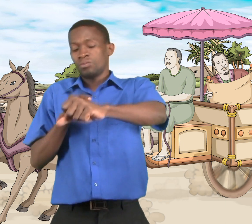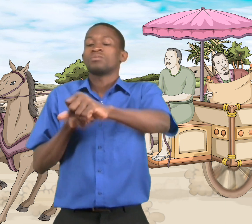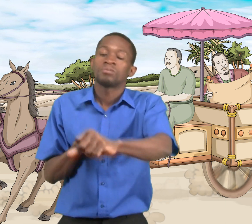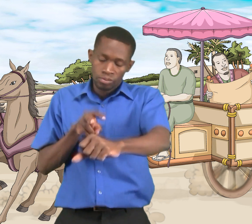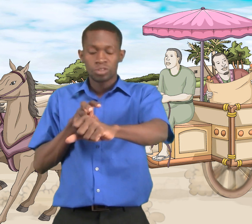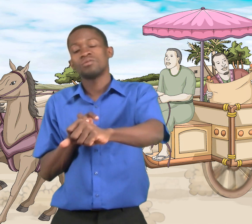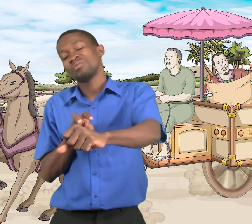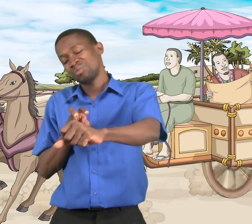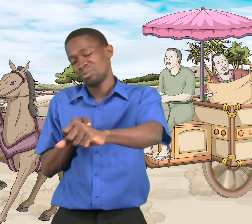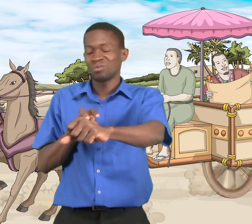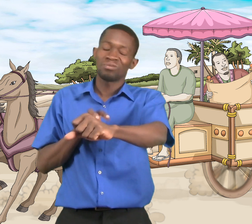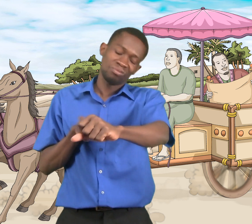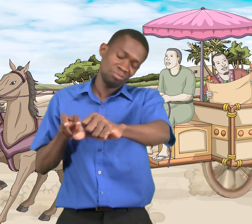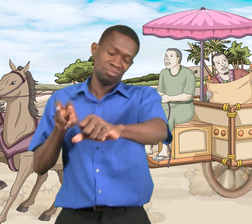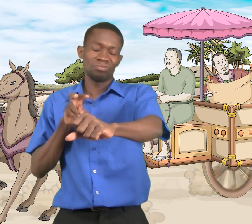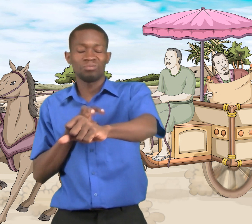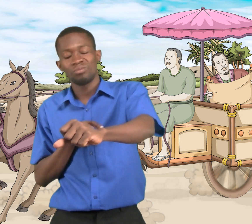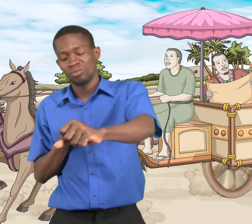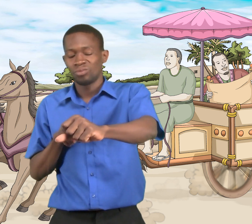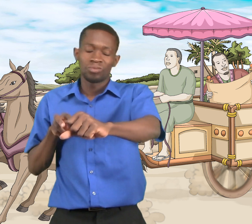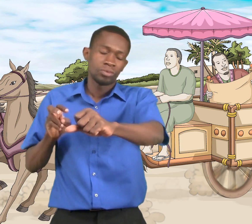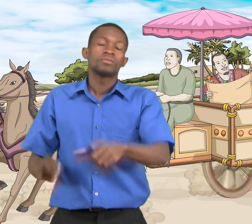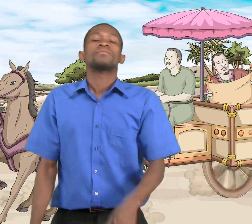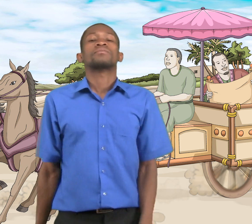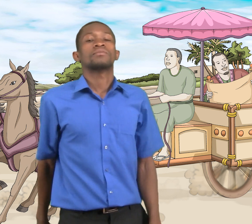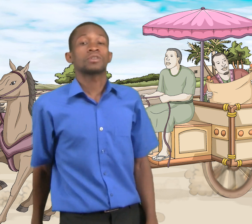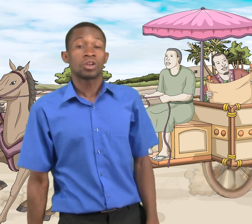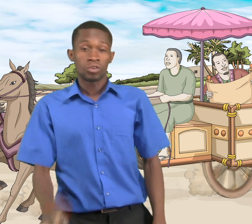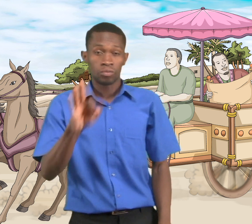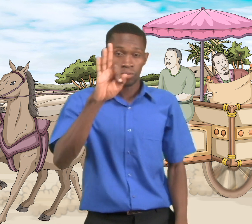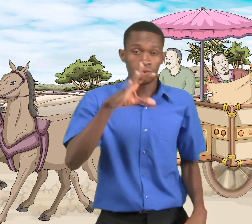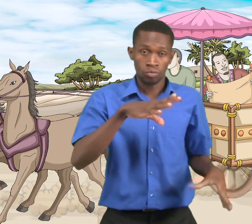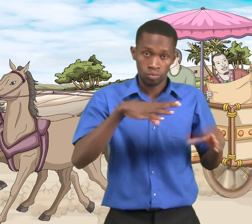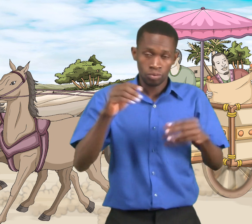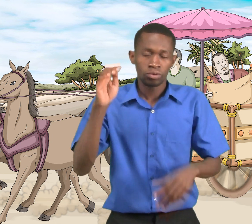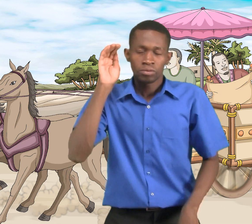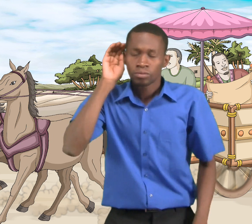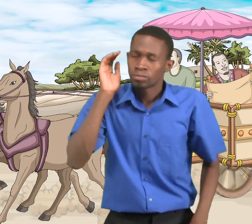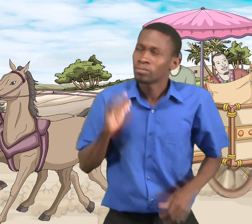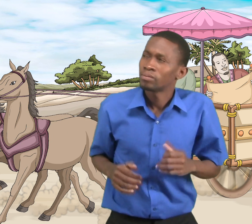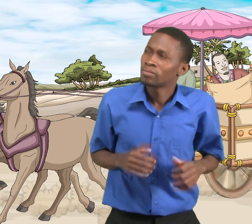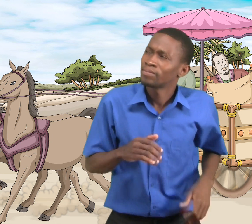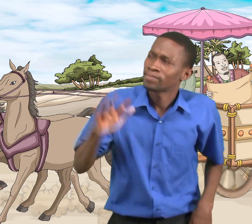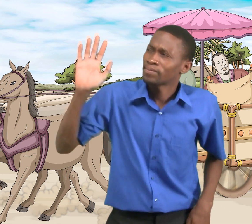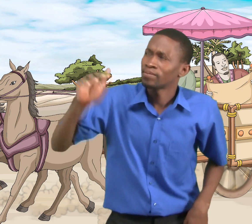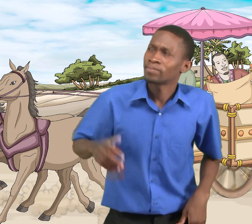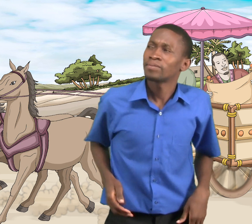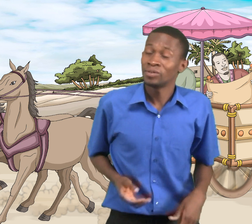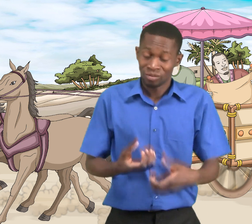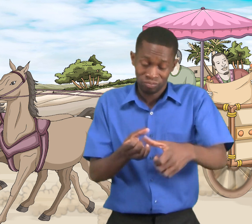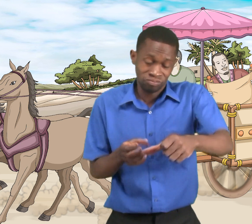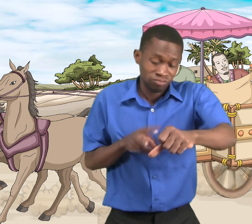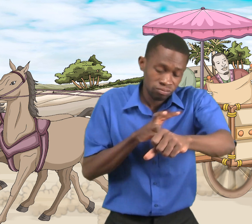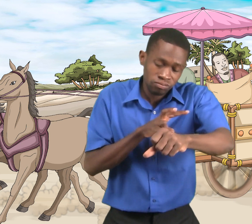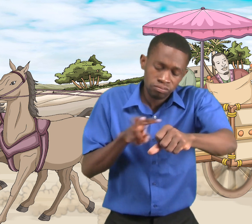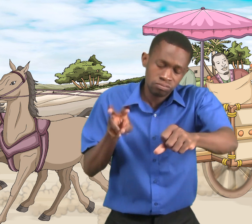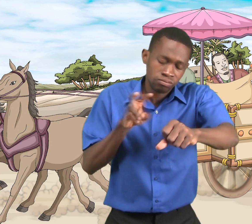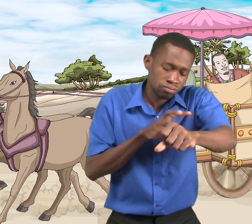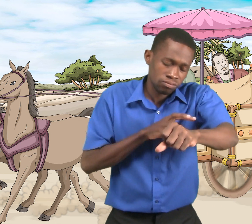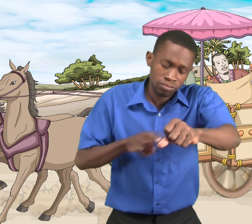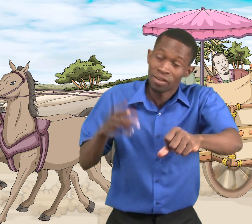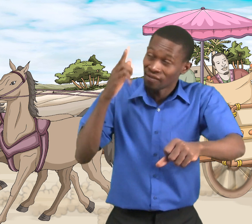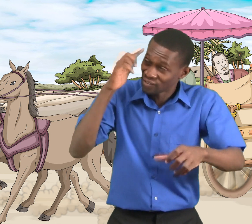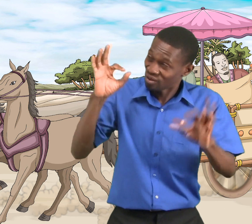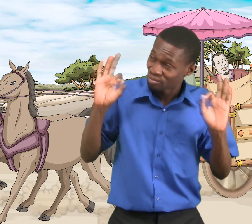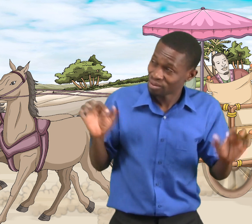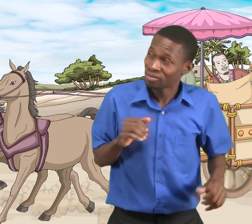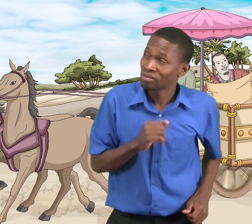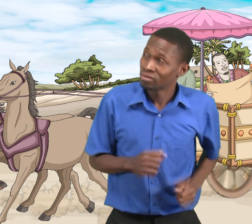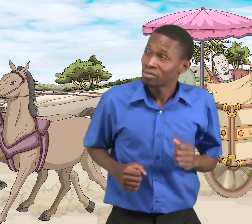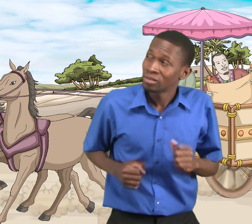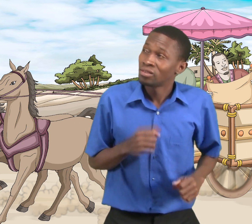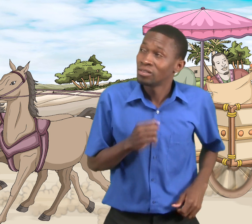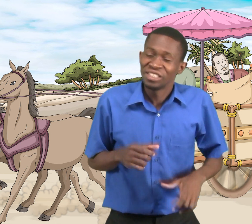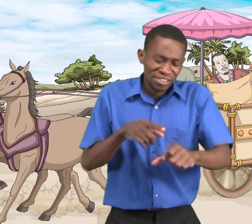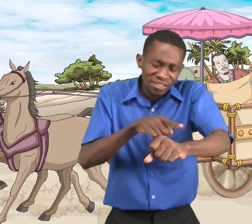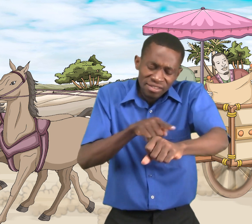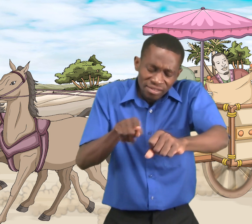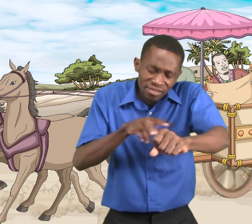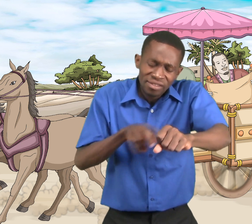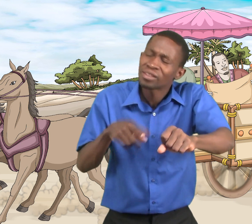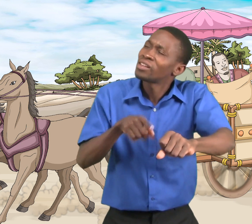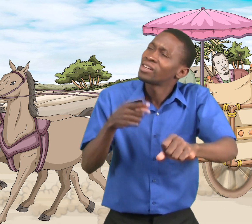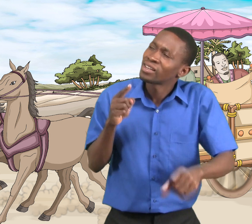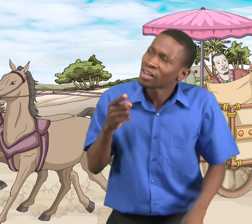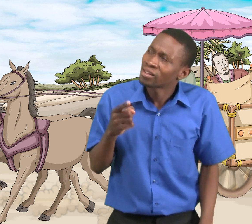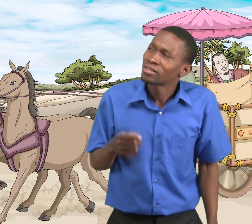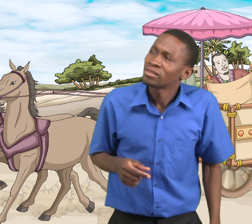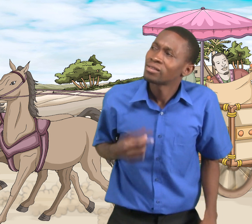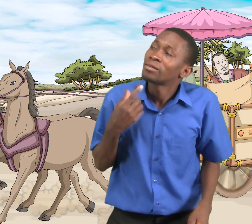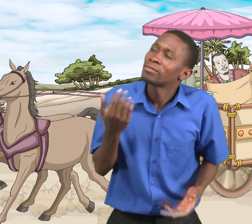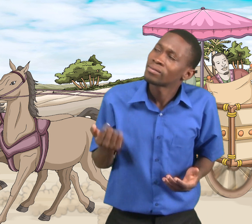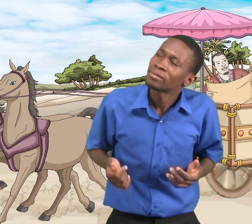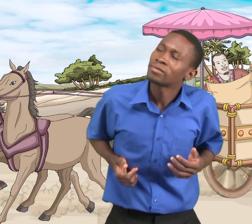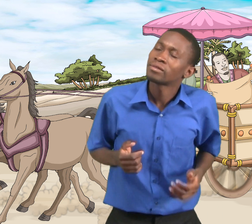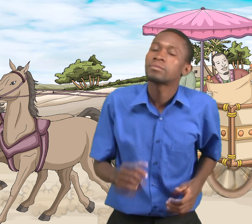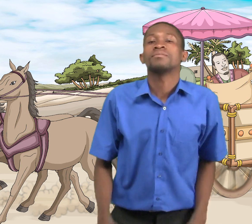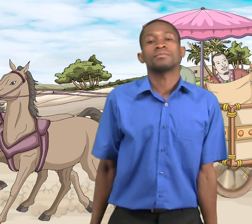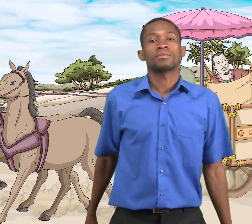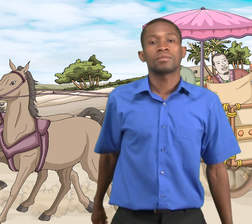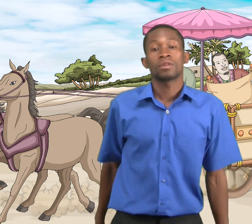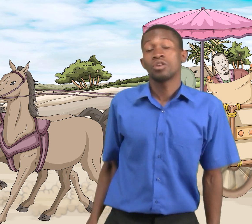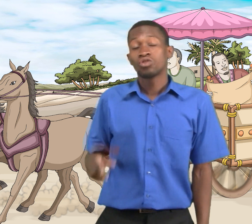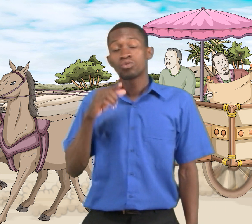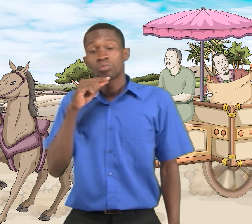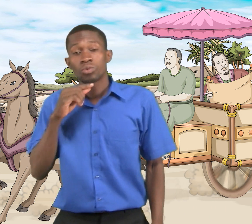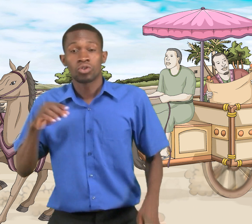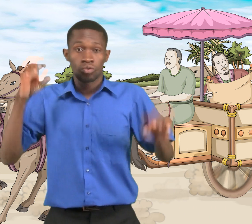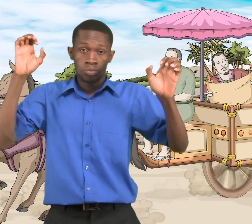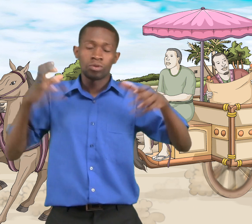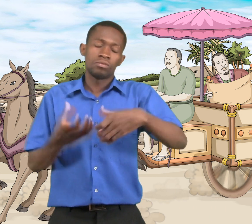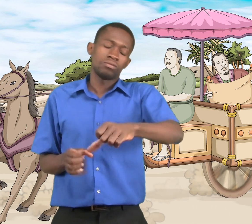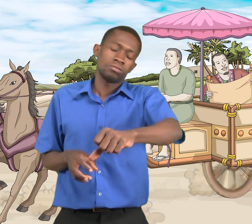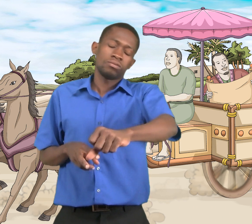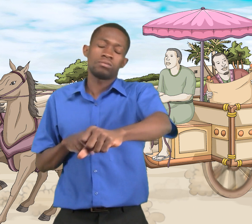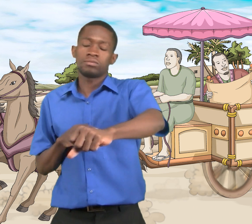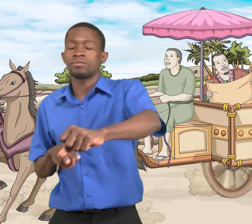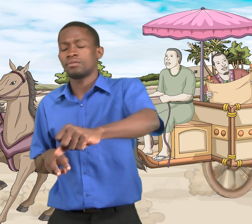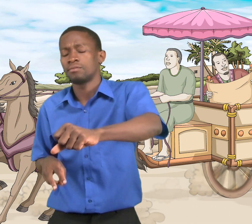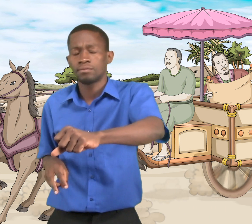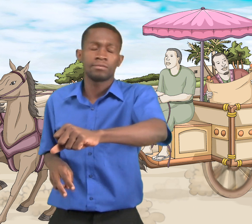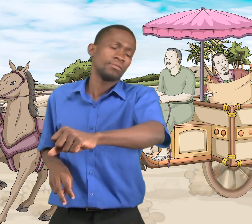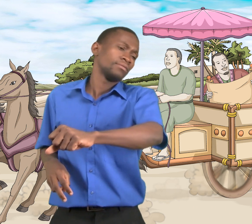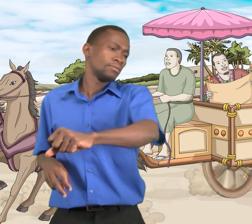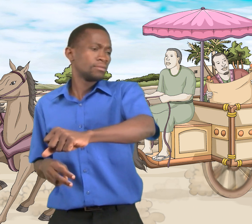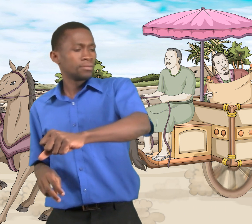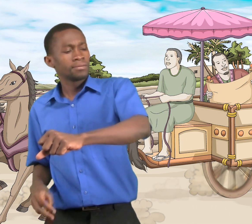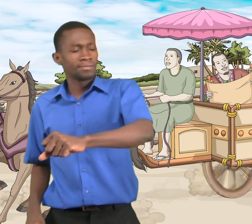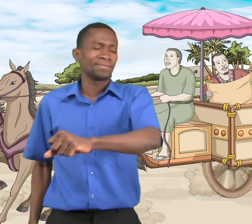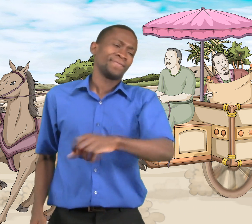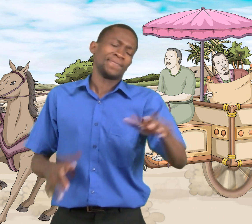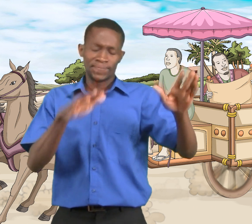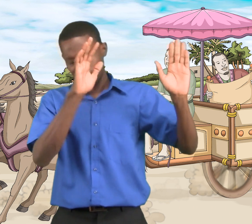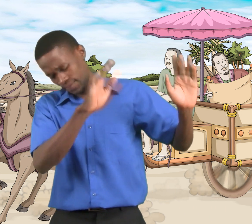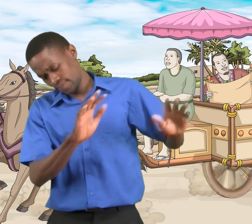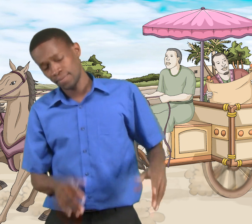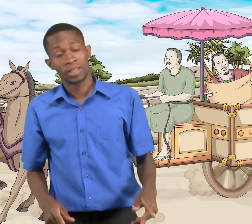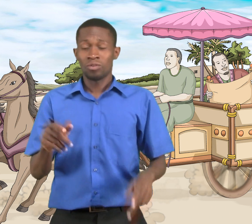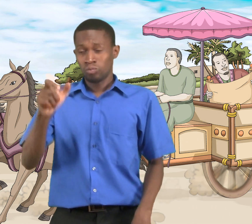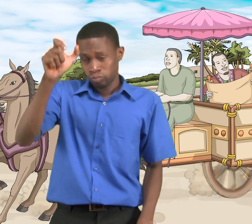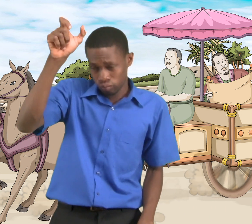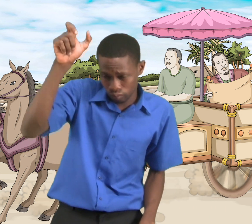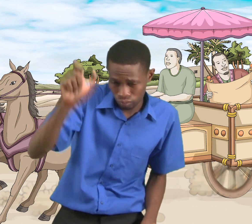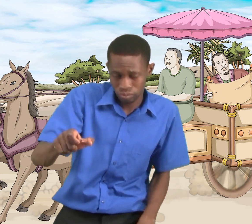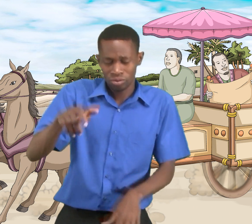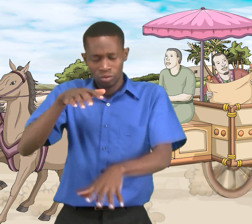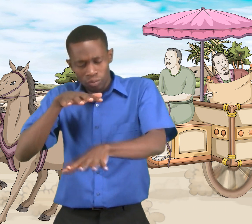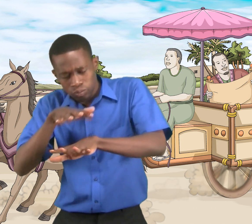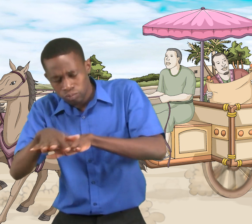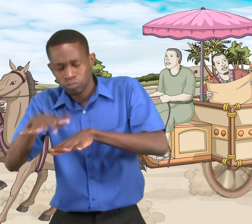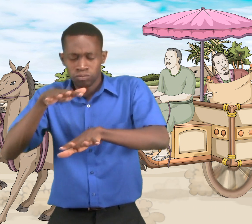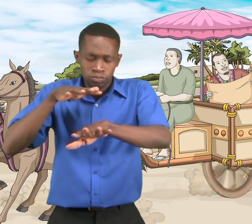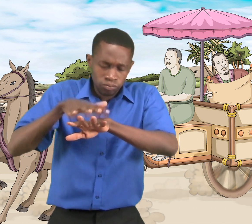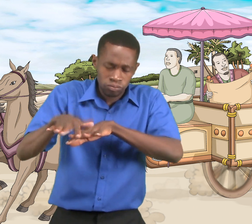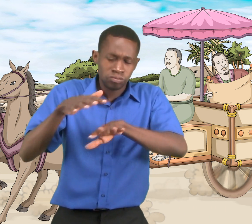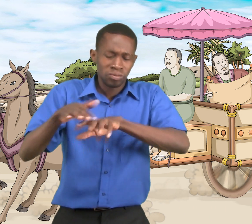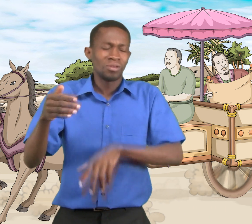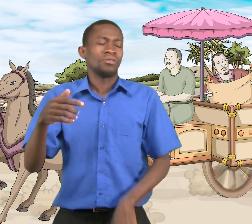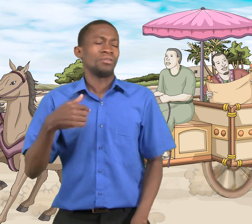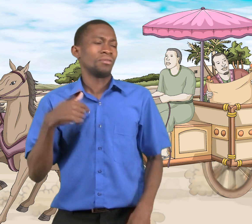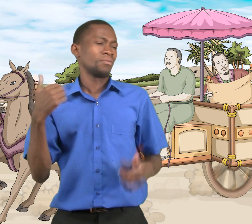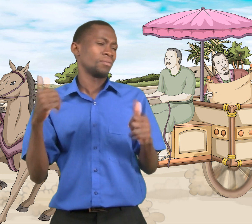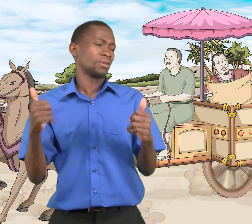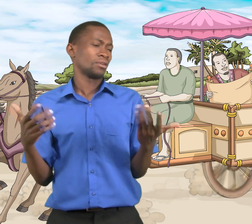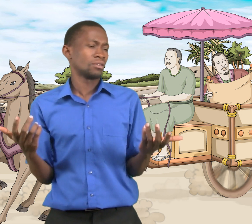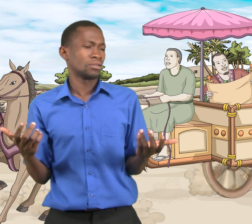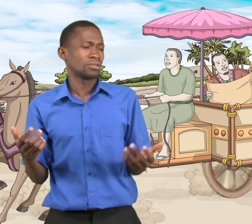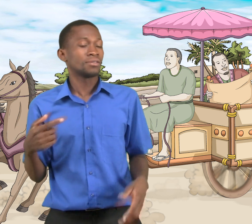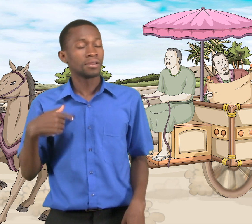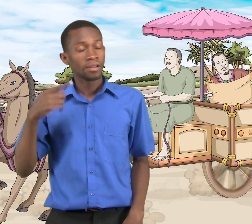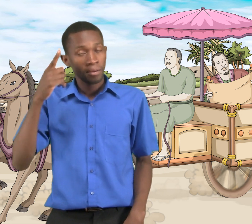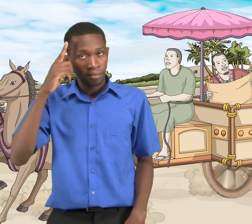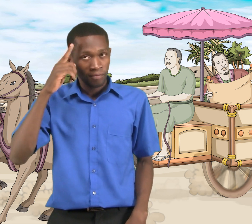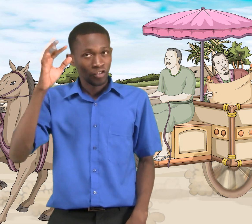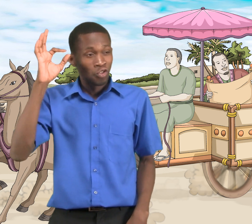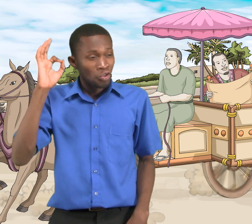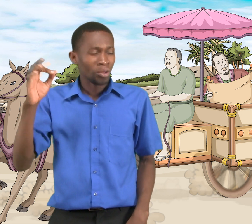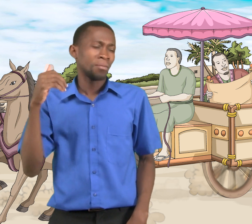“Do you understand what you are reading?” Philip asked.